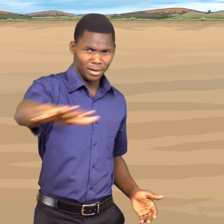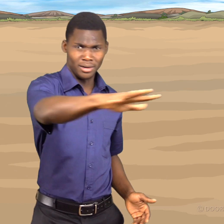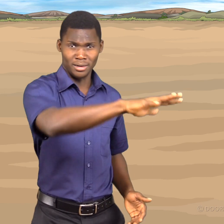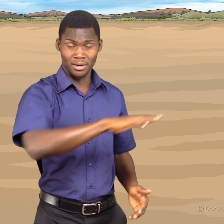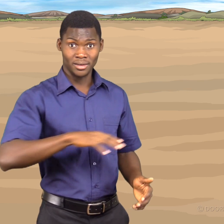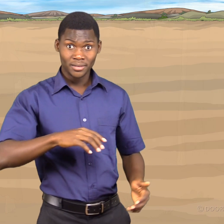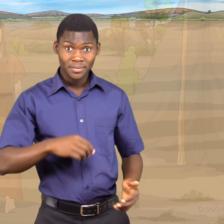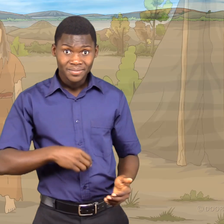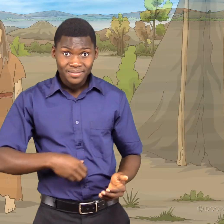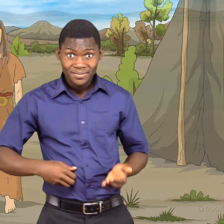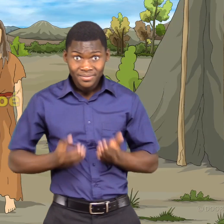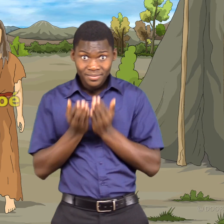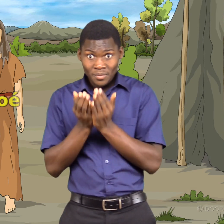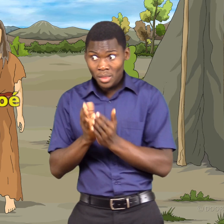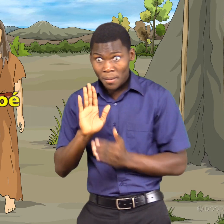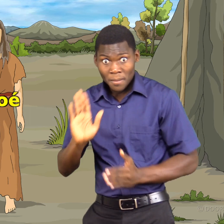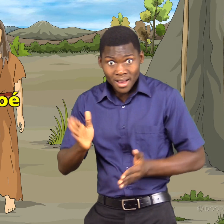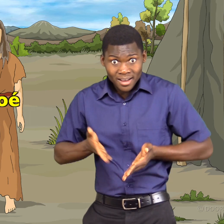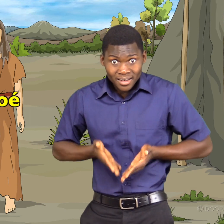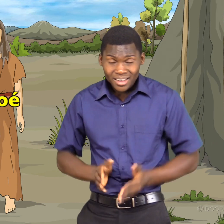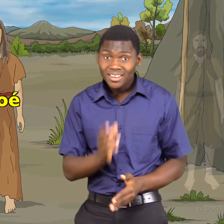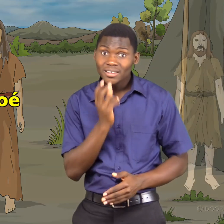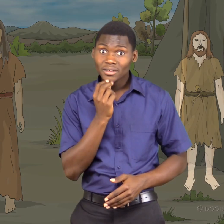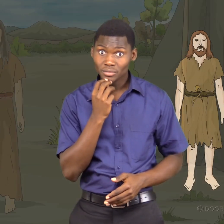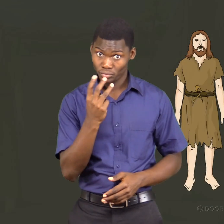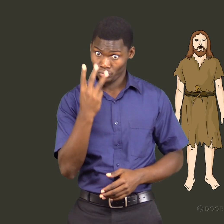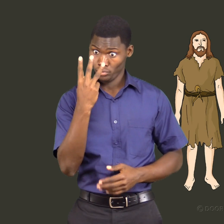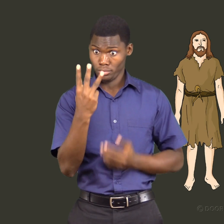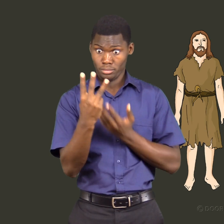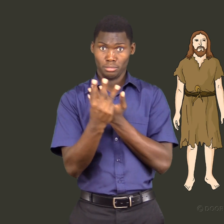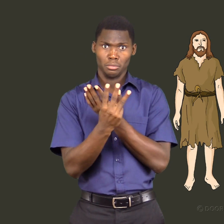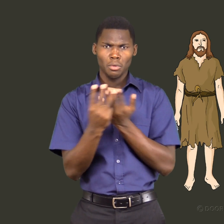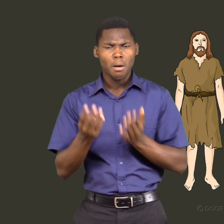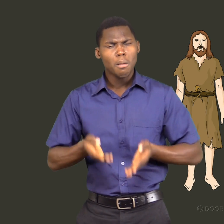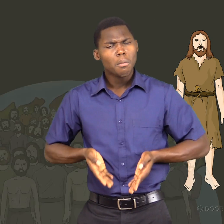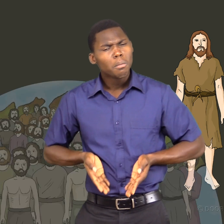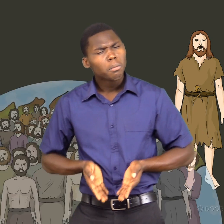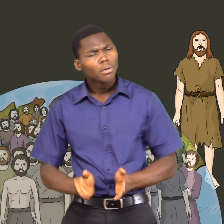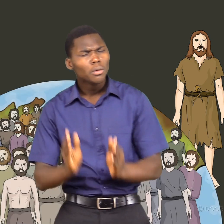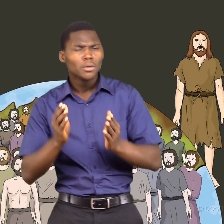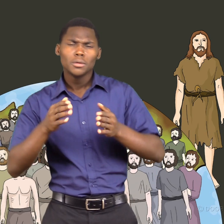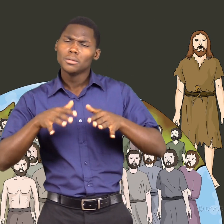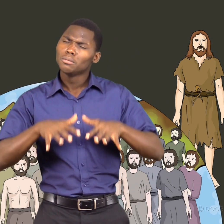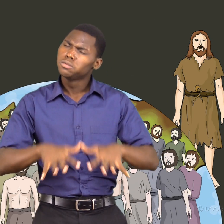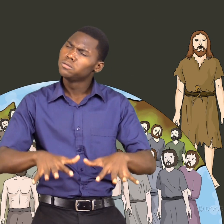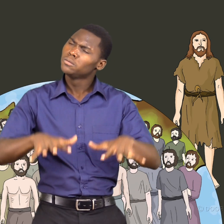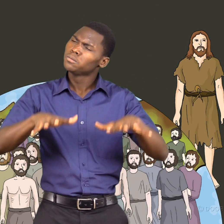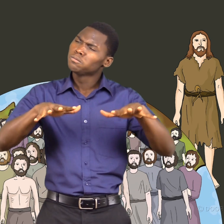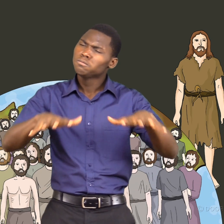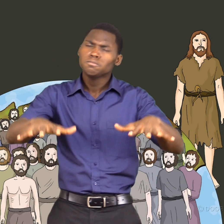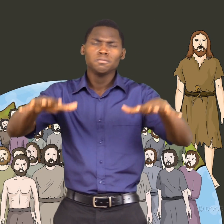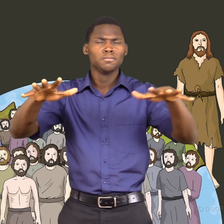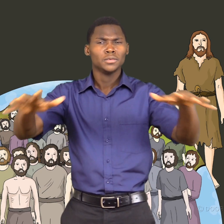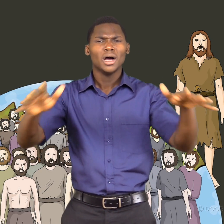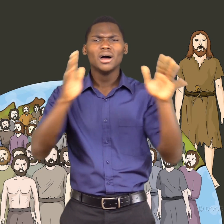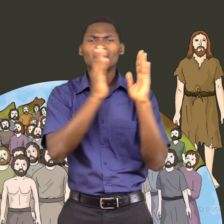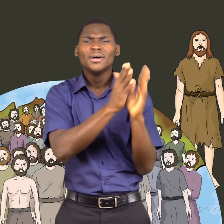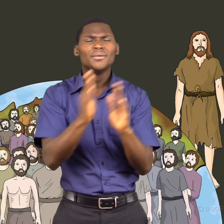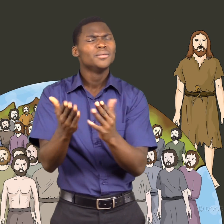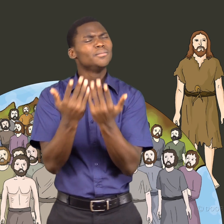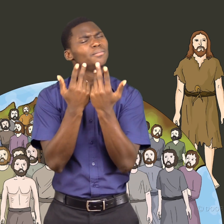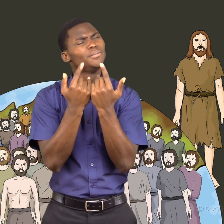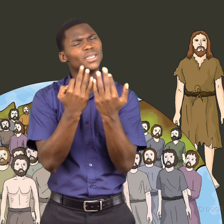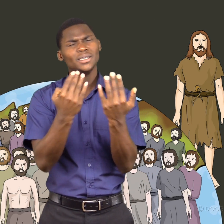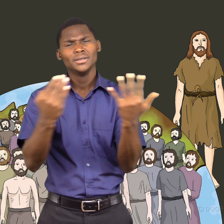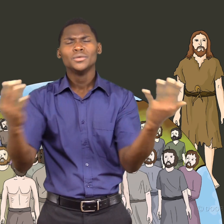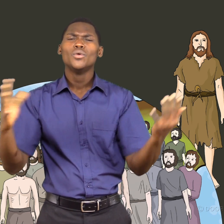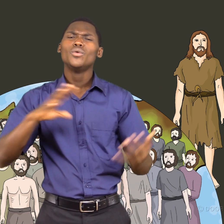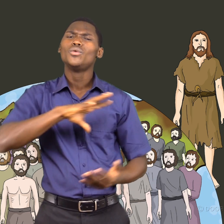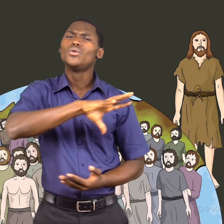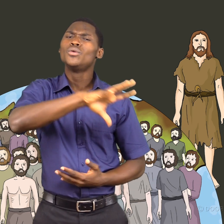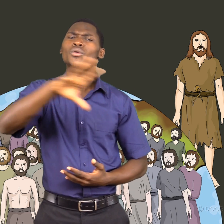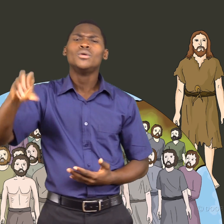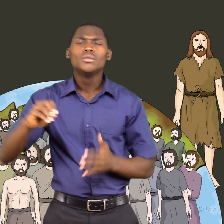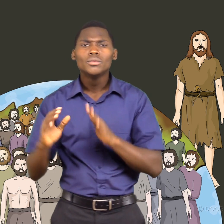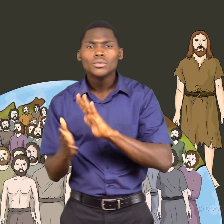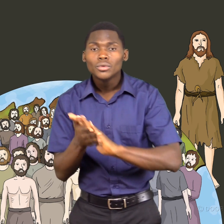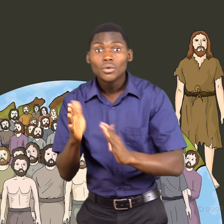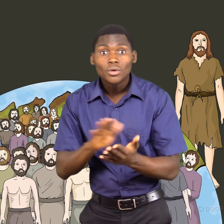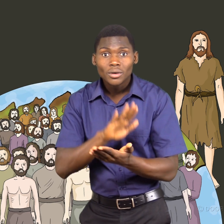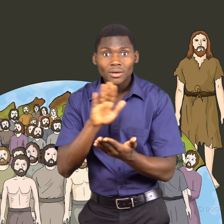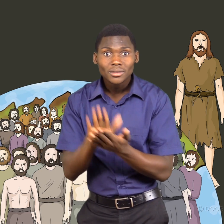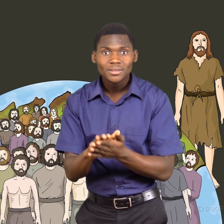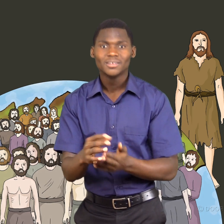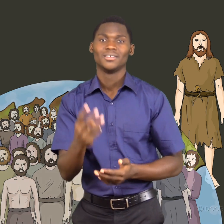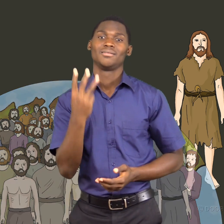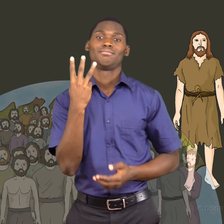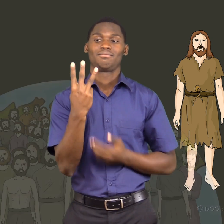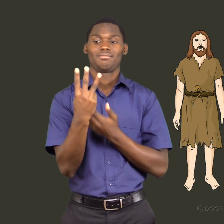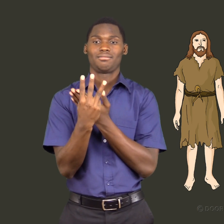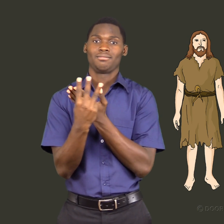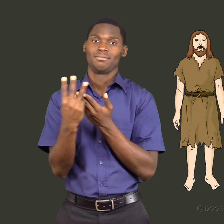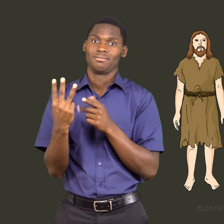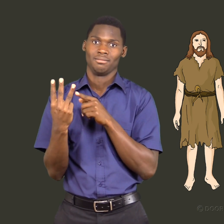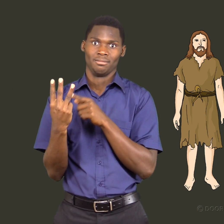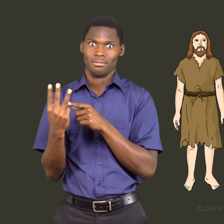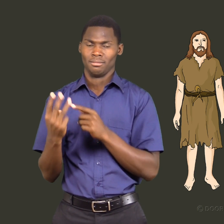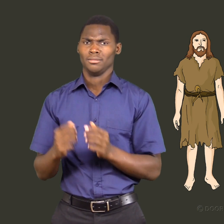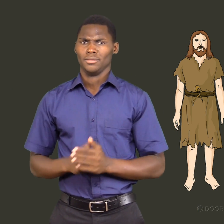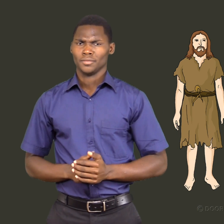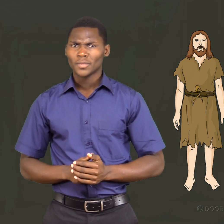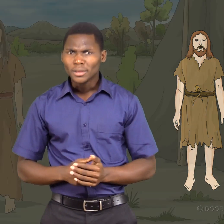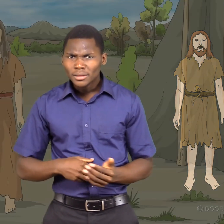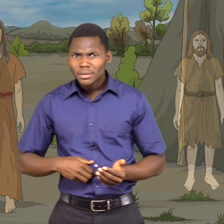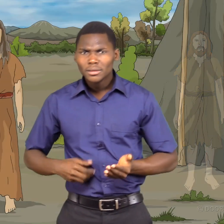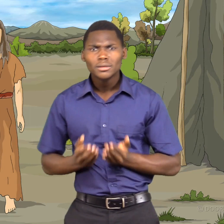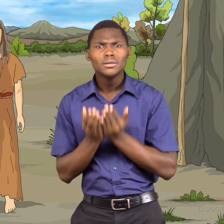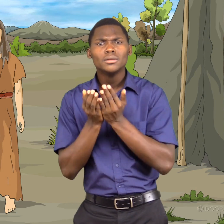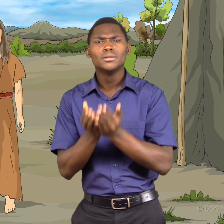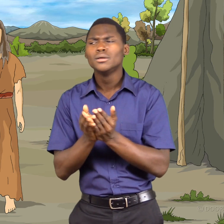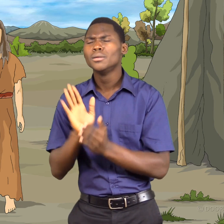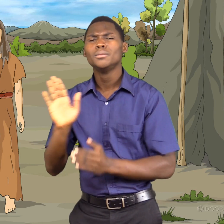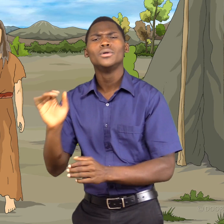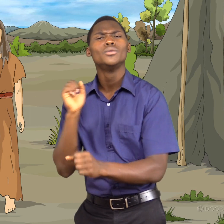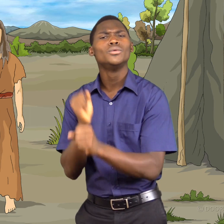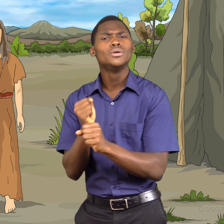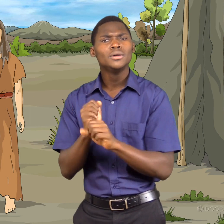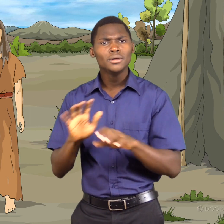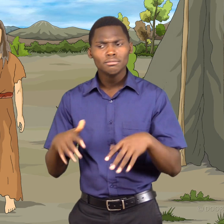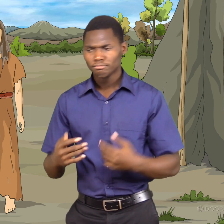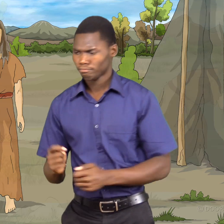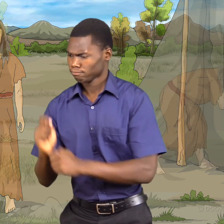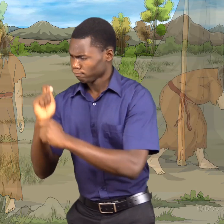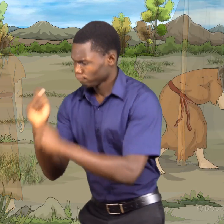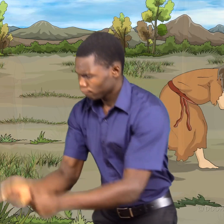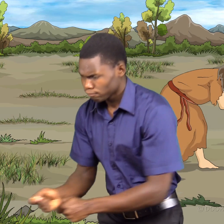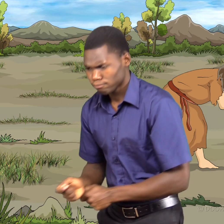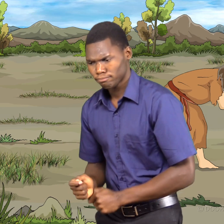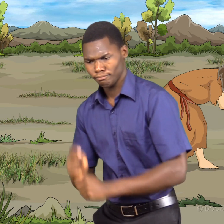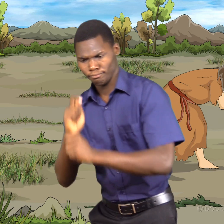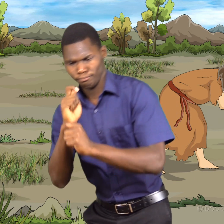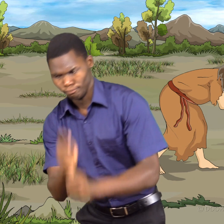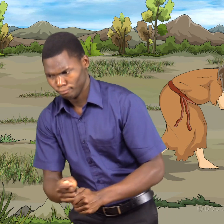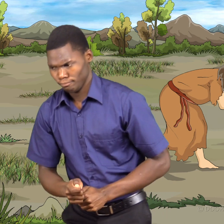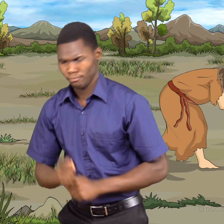These three were the sons of Noah, and from them the whole earth was populated.